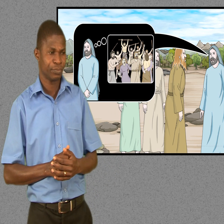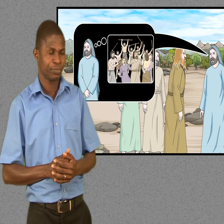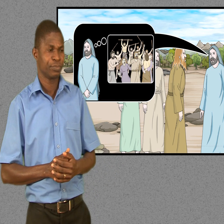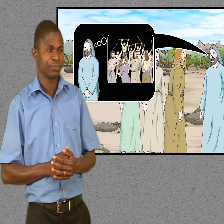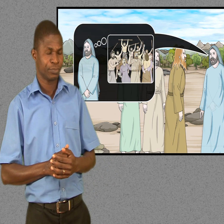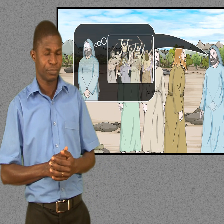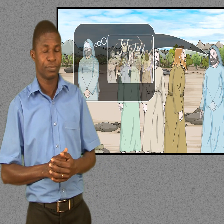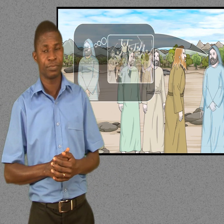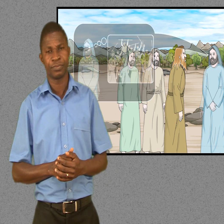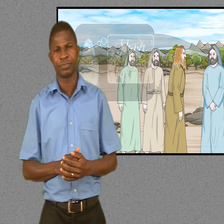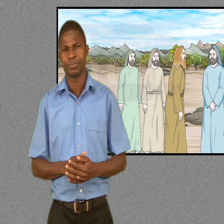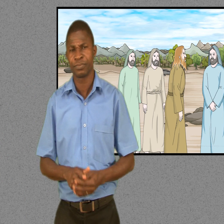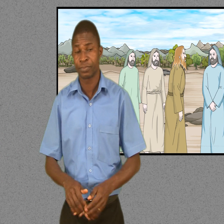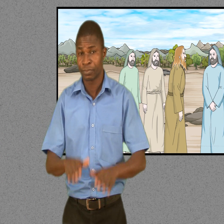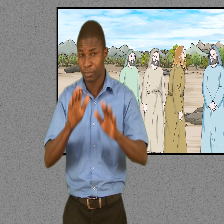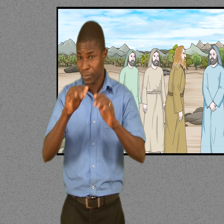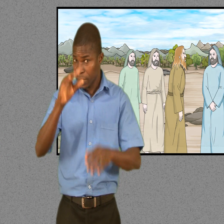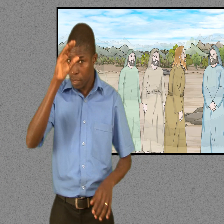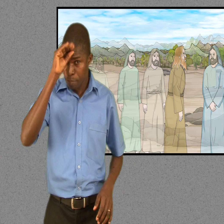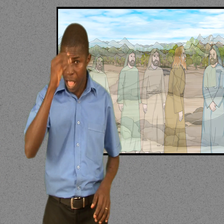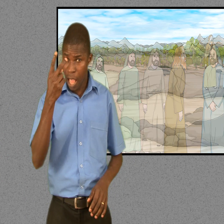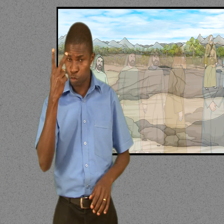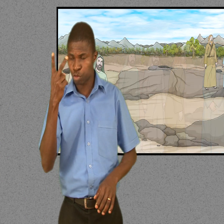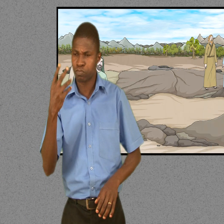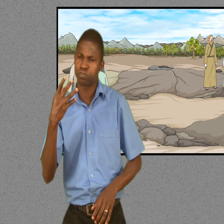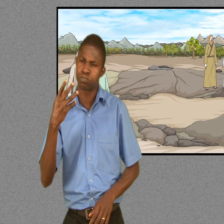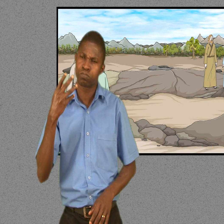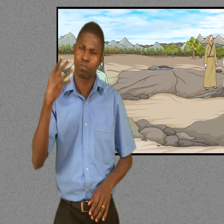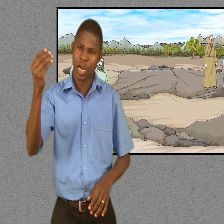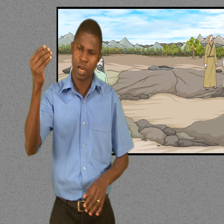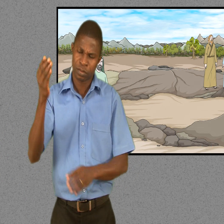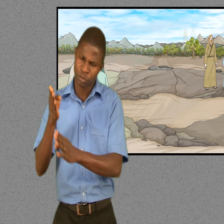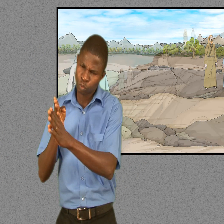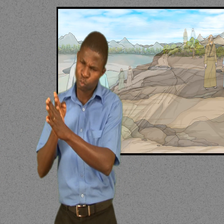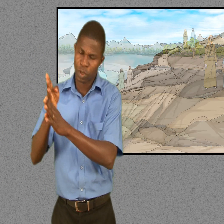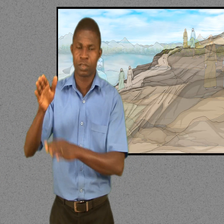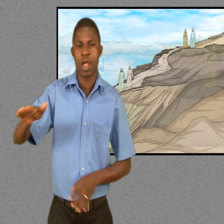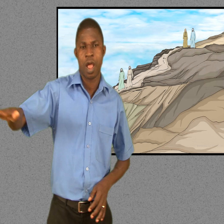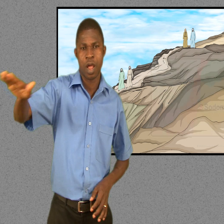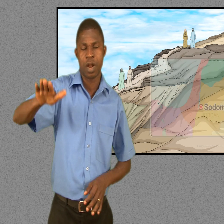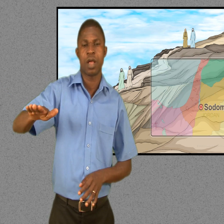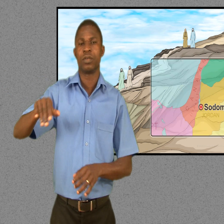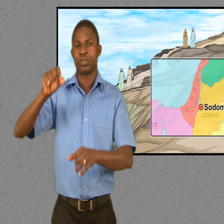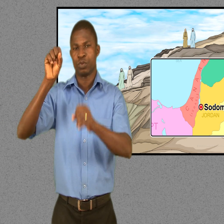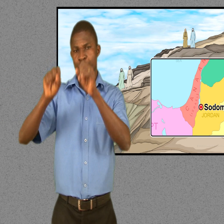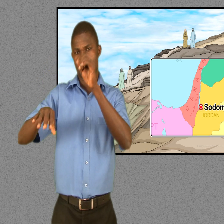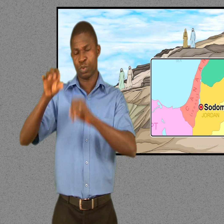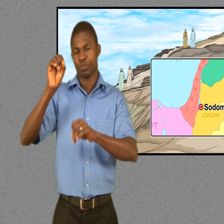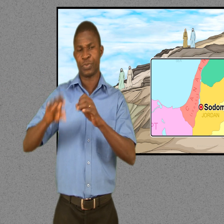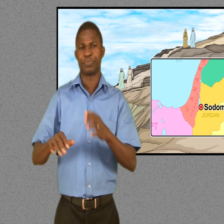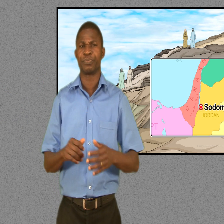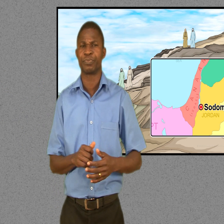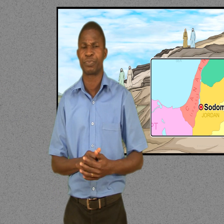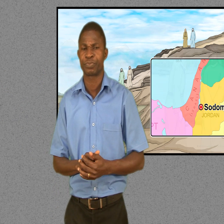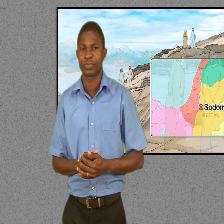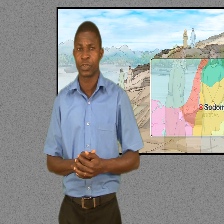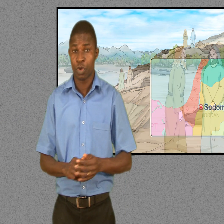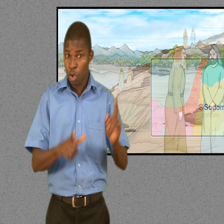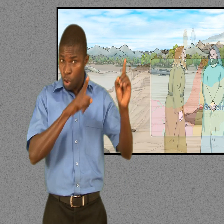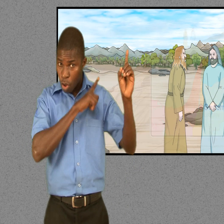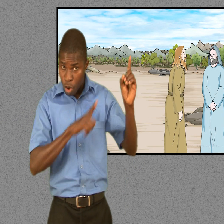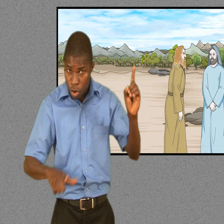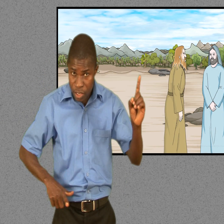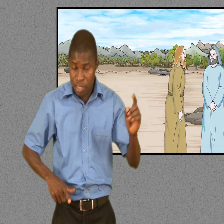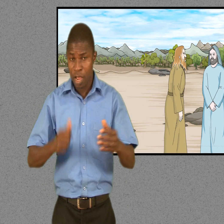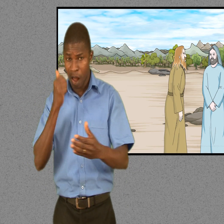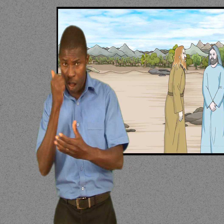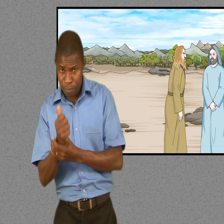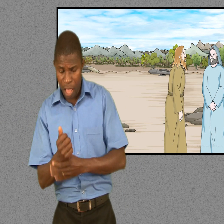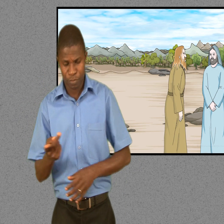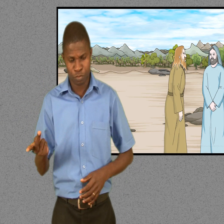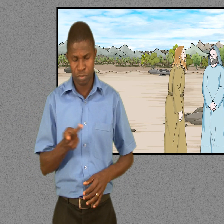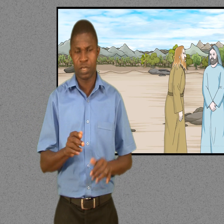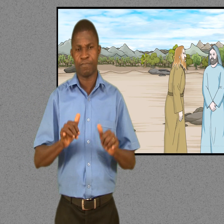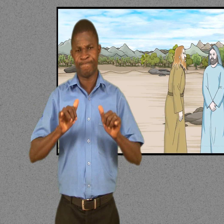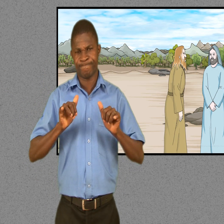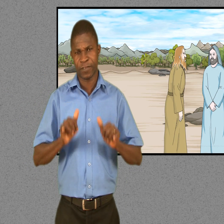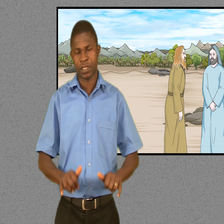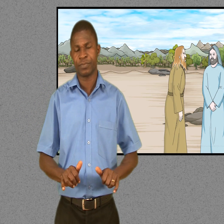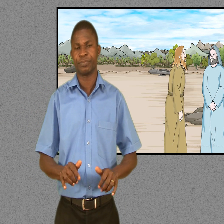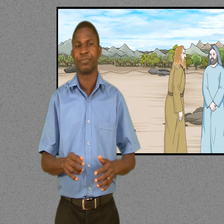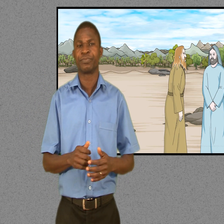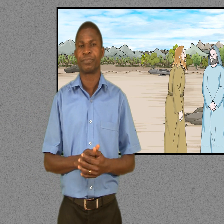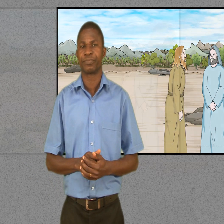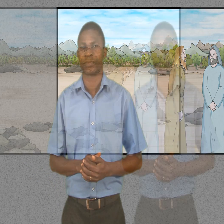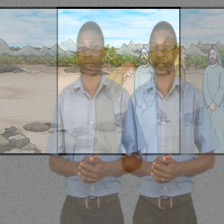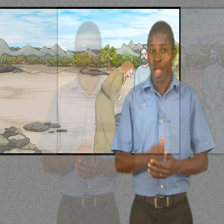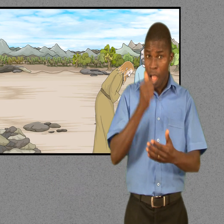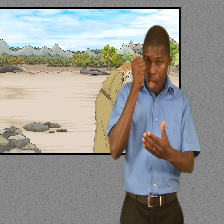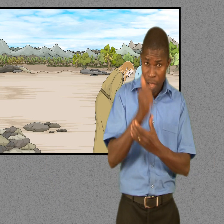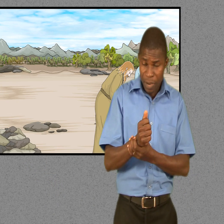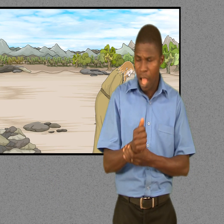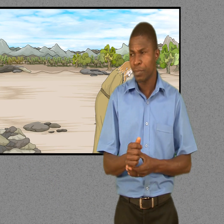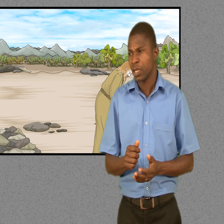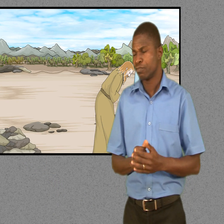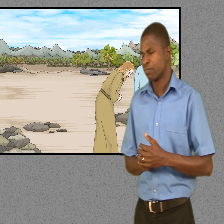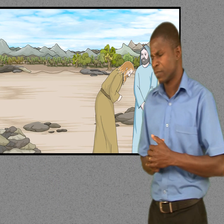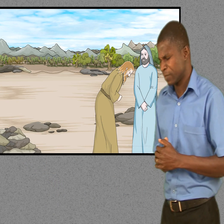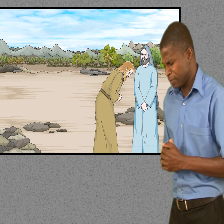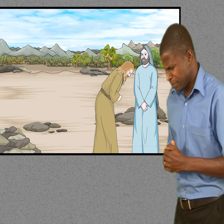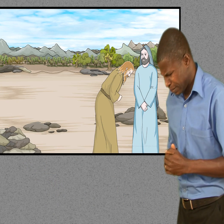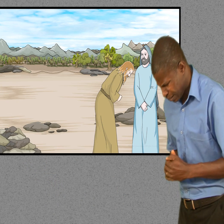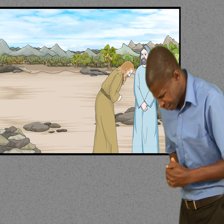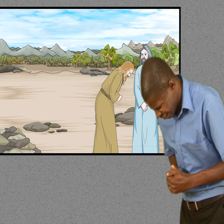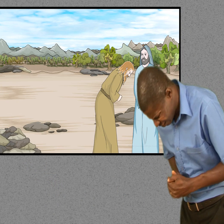And the two men turned away and went toward Sodom, but Abraham remained standing before the LORD.